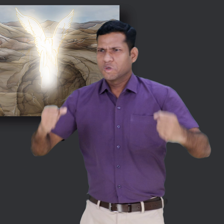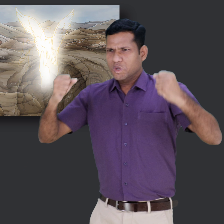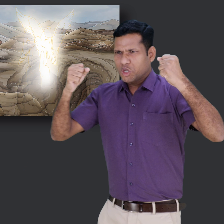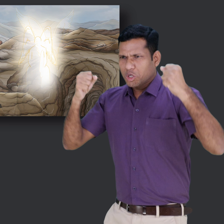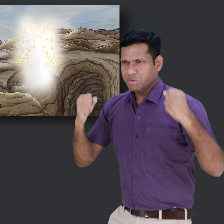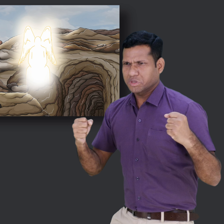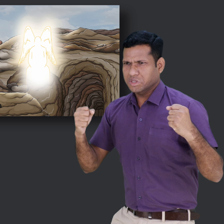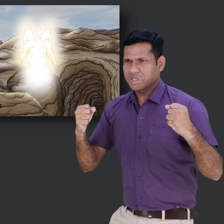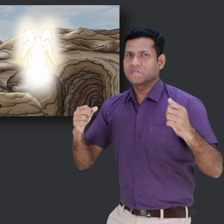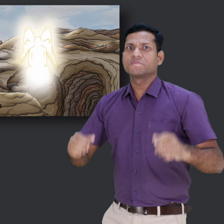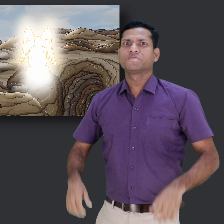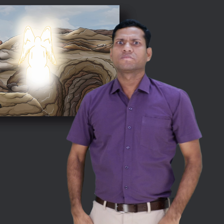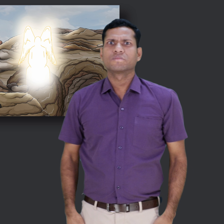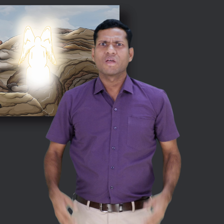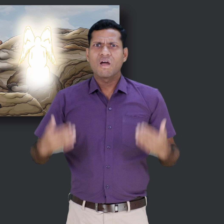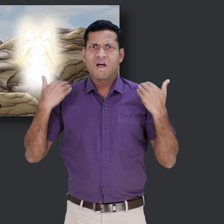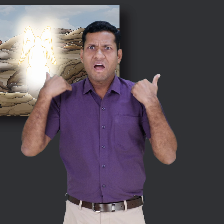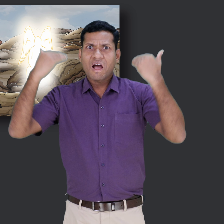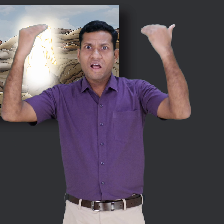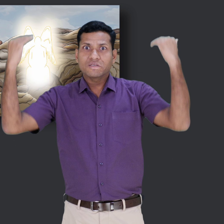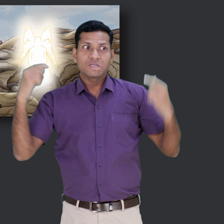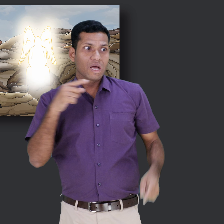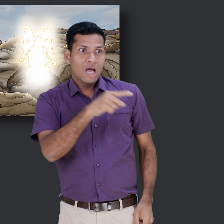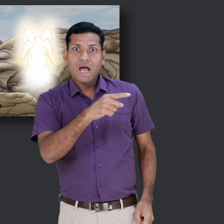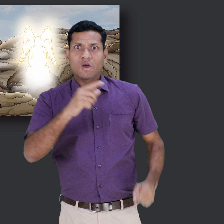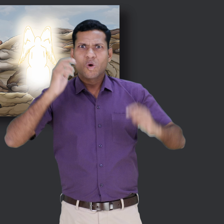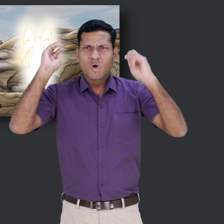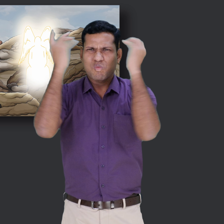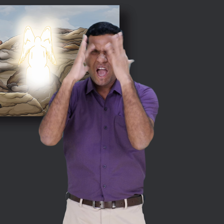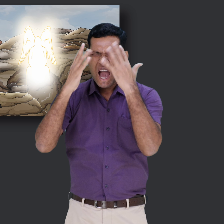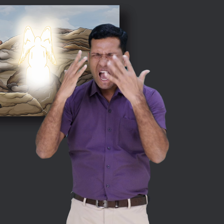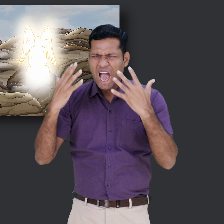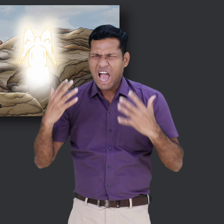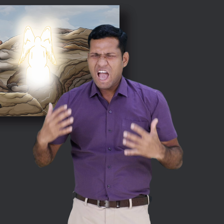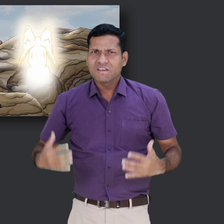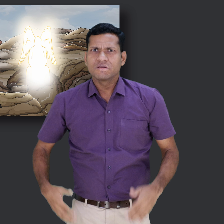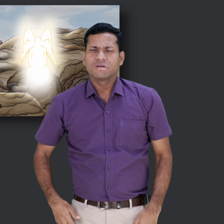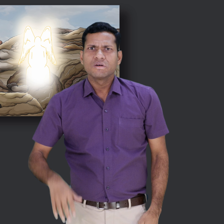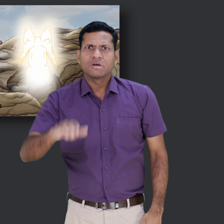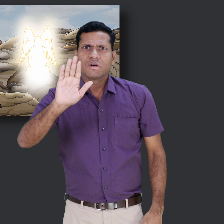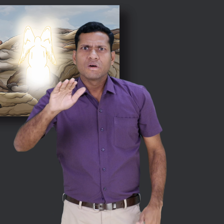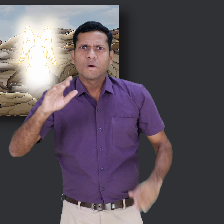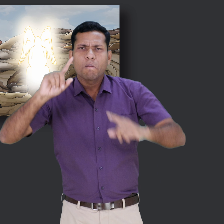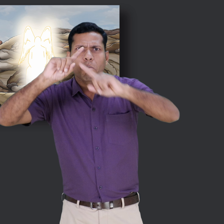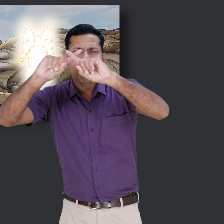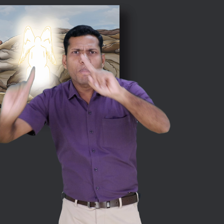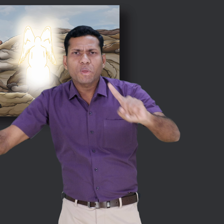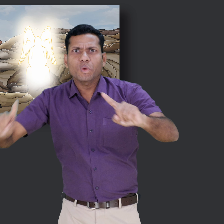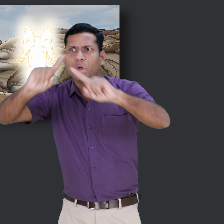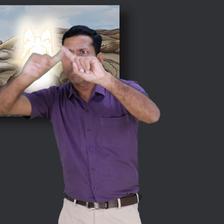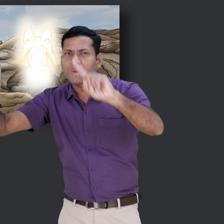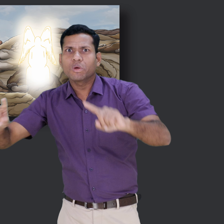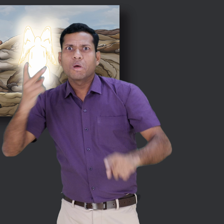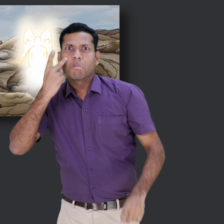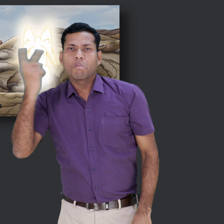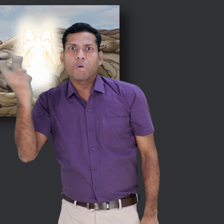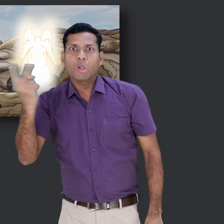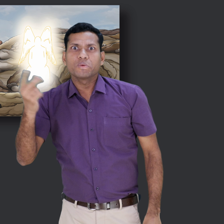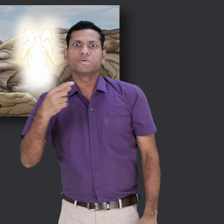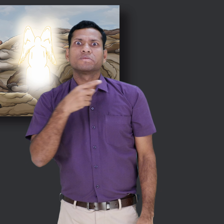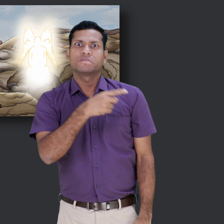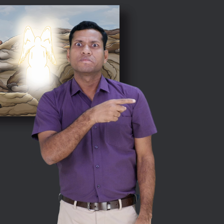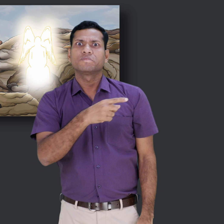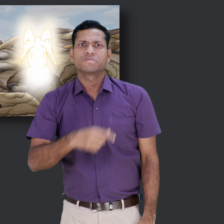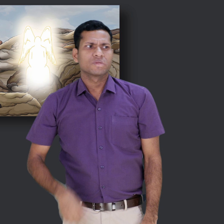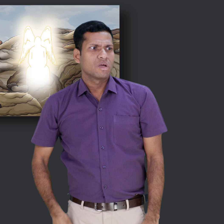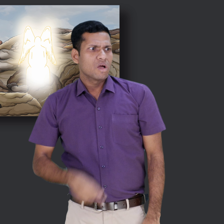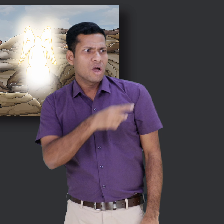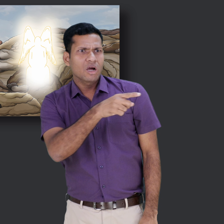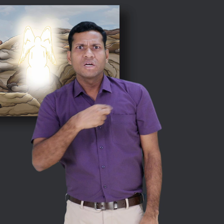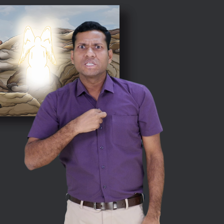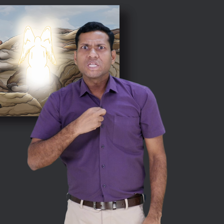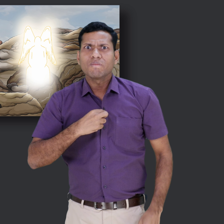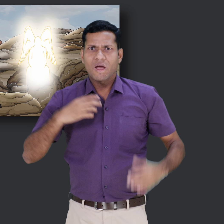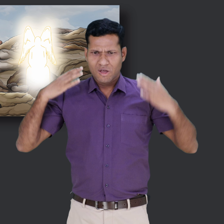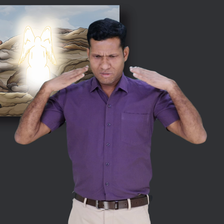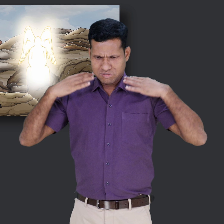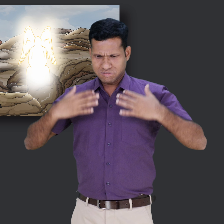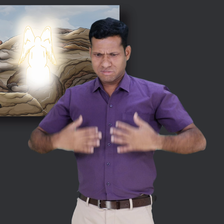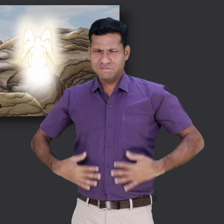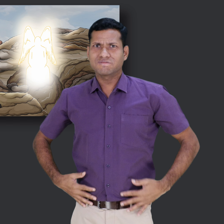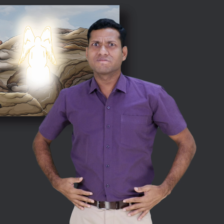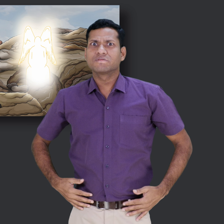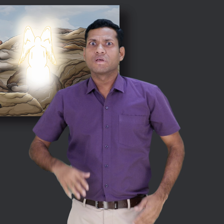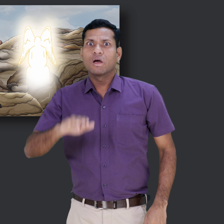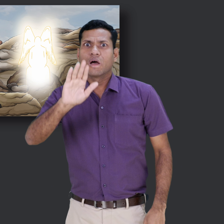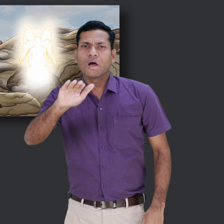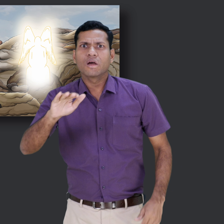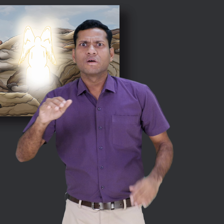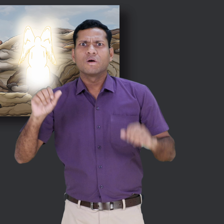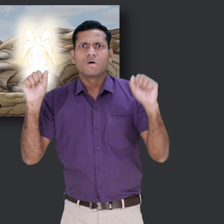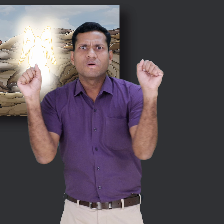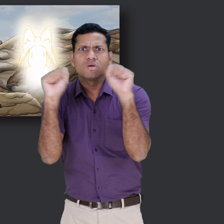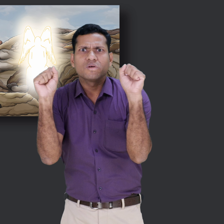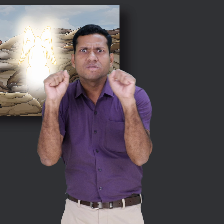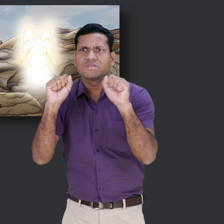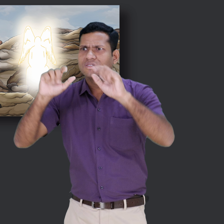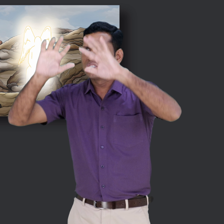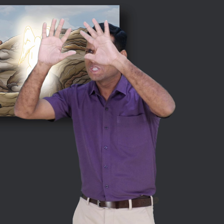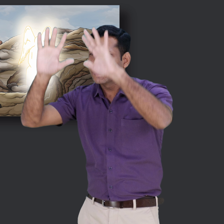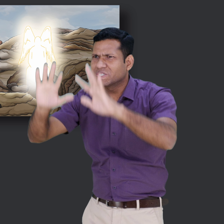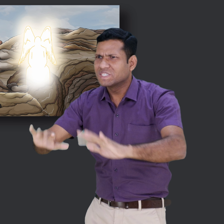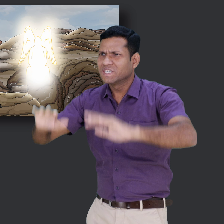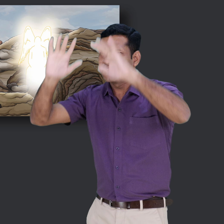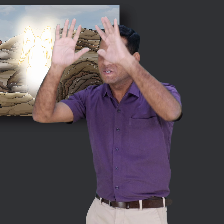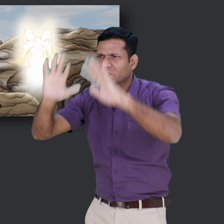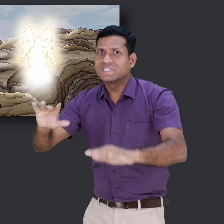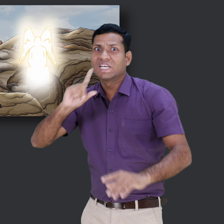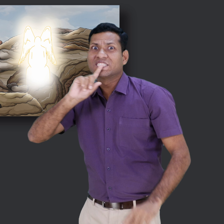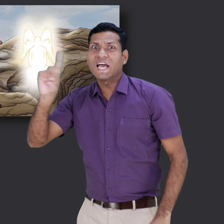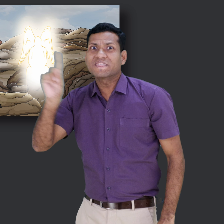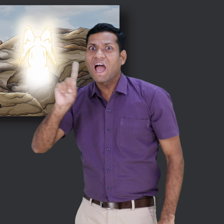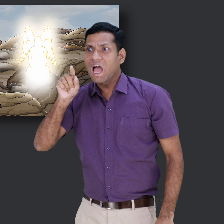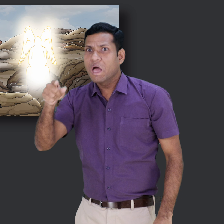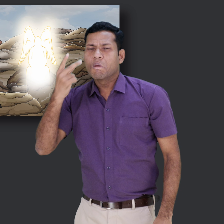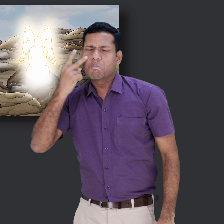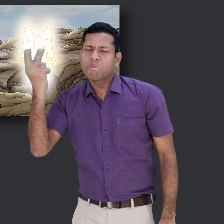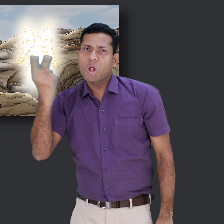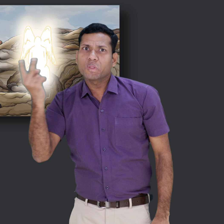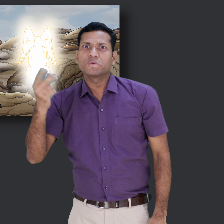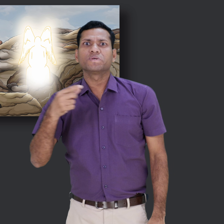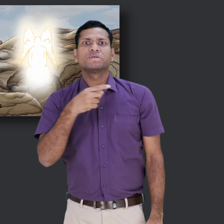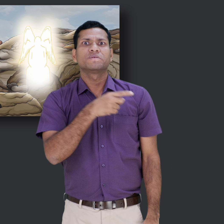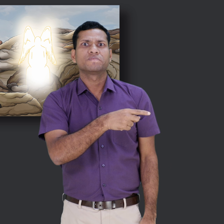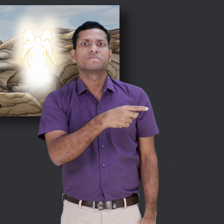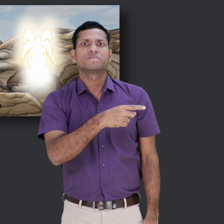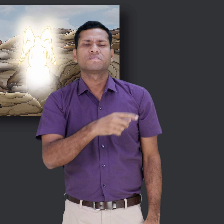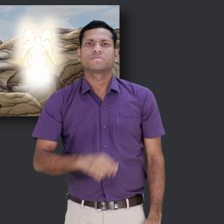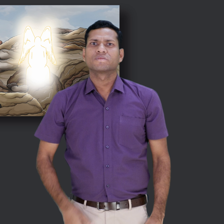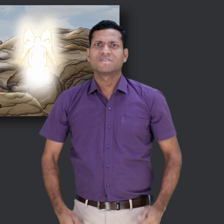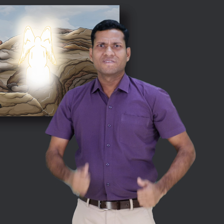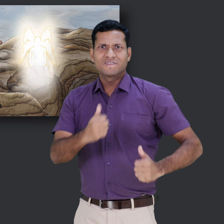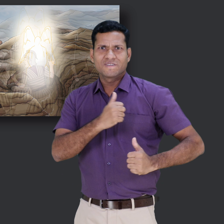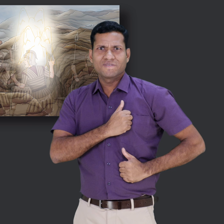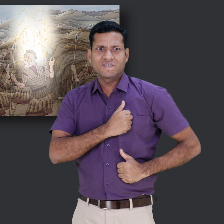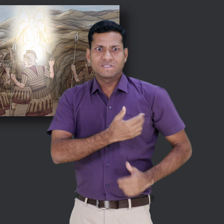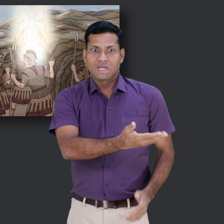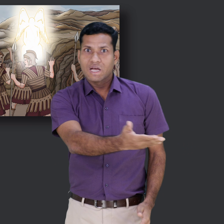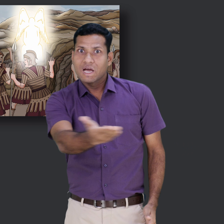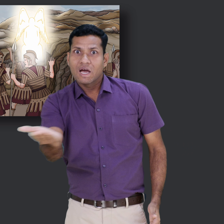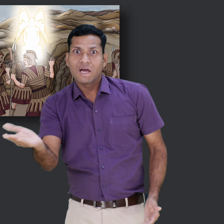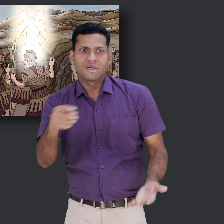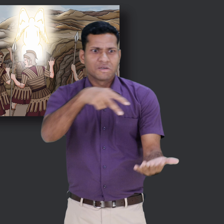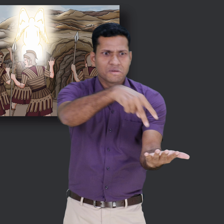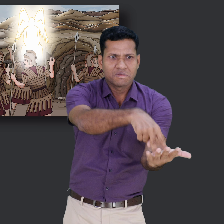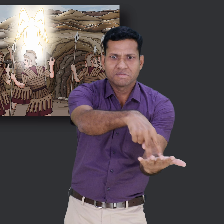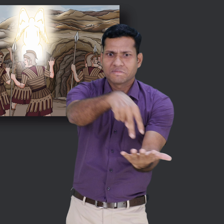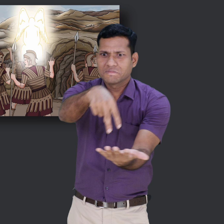His appearance was like lightning, and his clothes were white as snow.